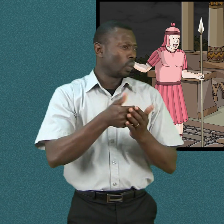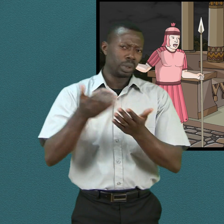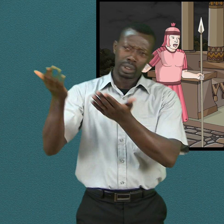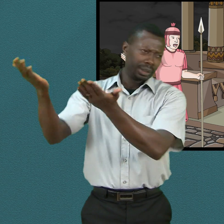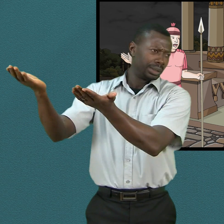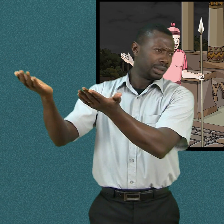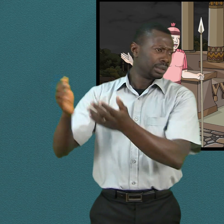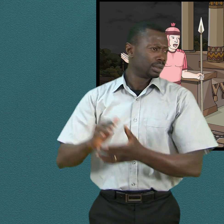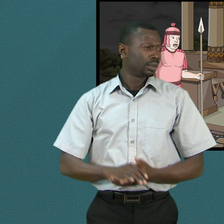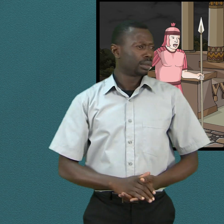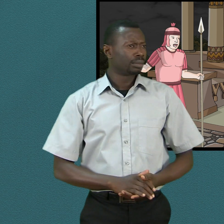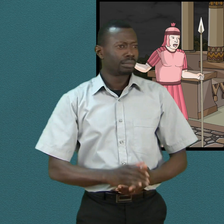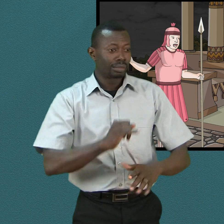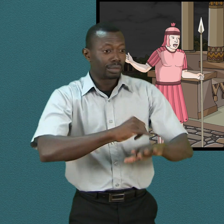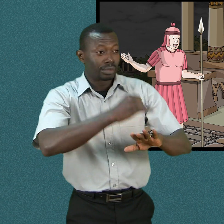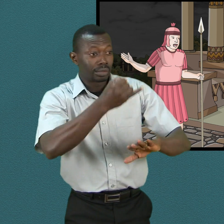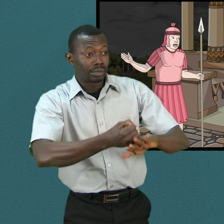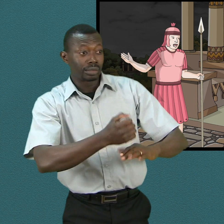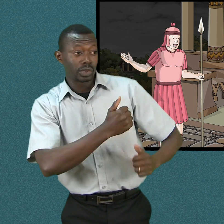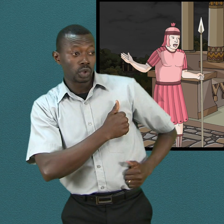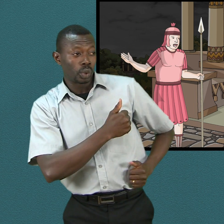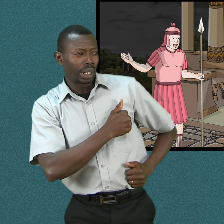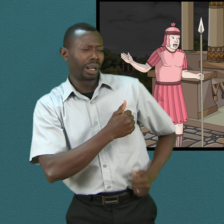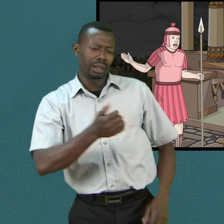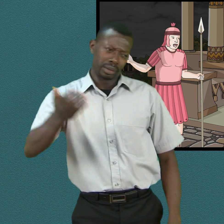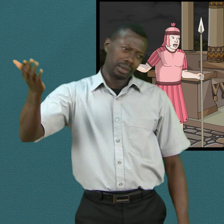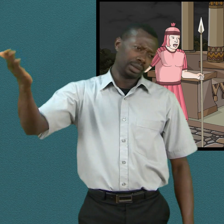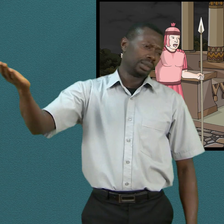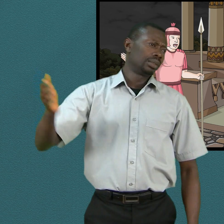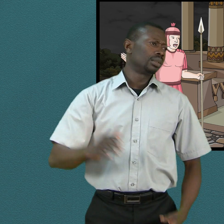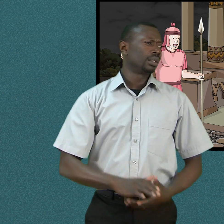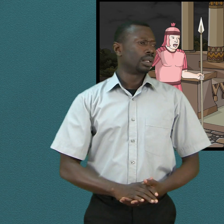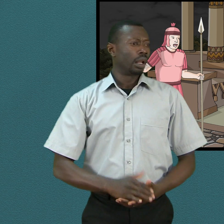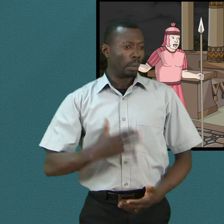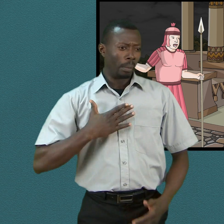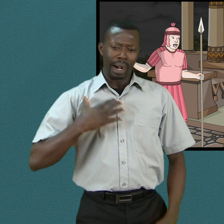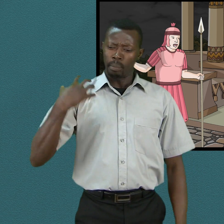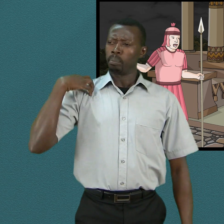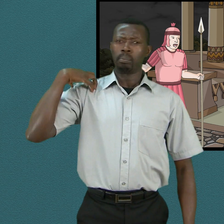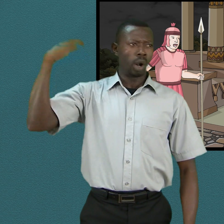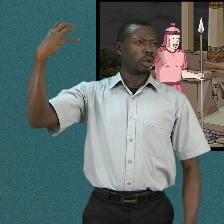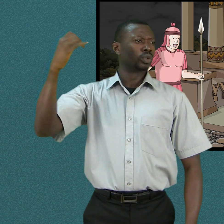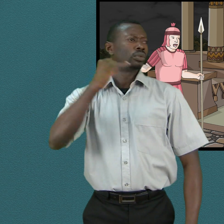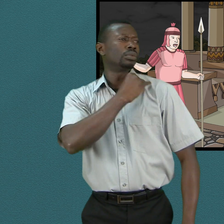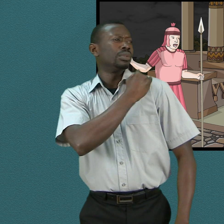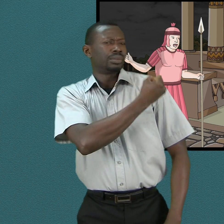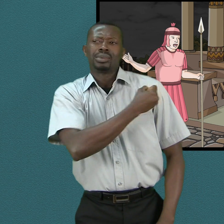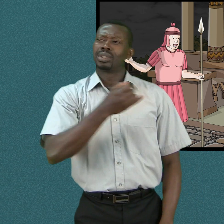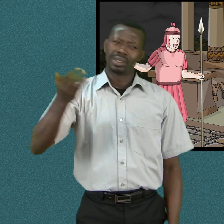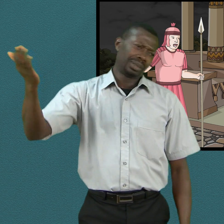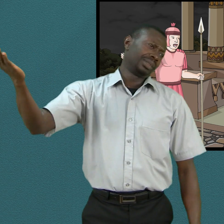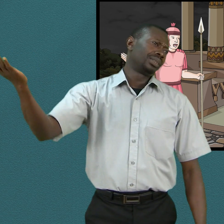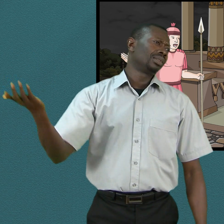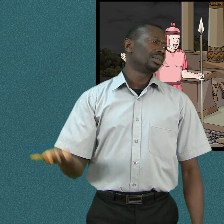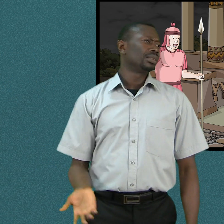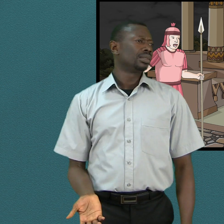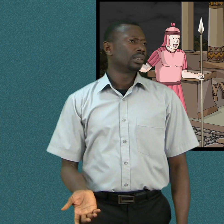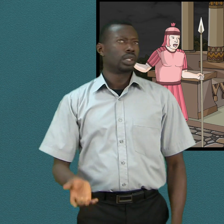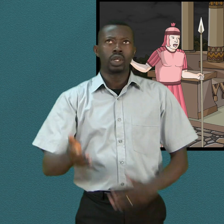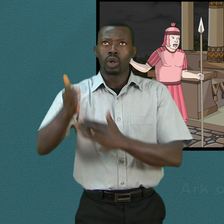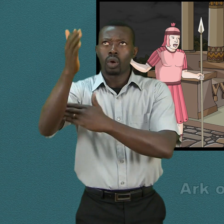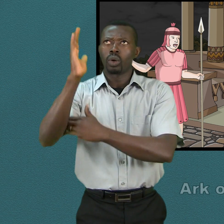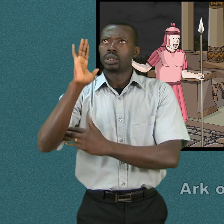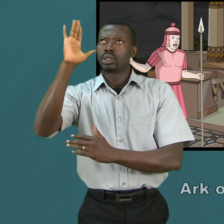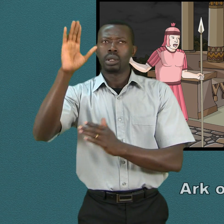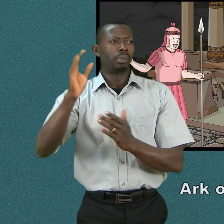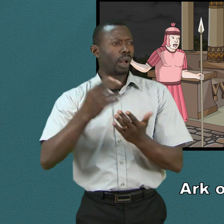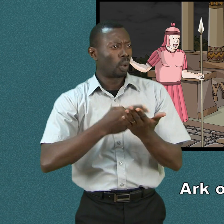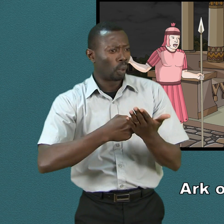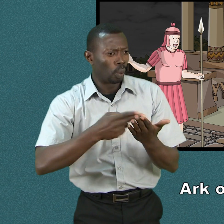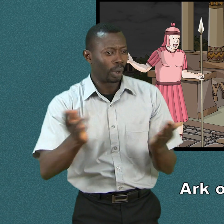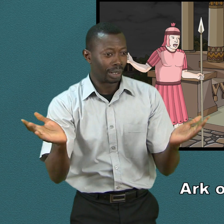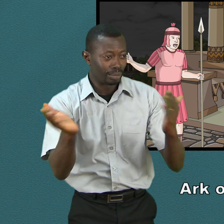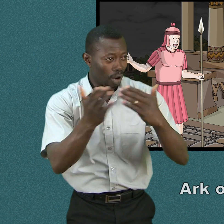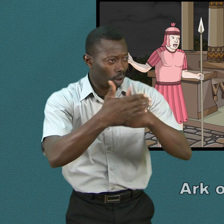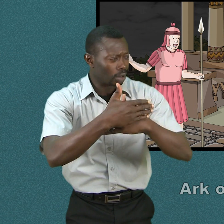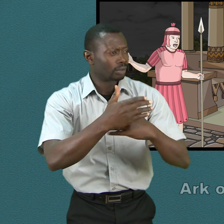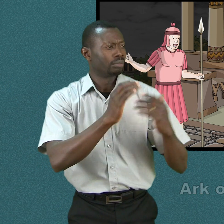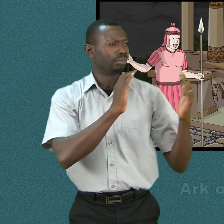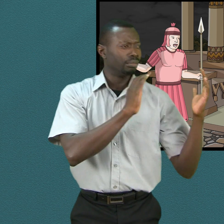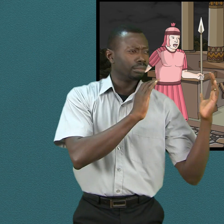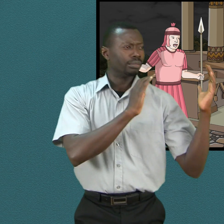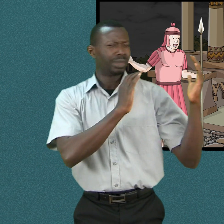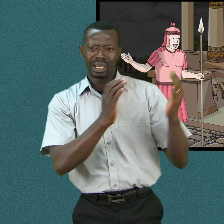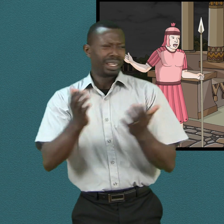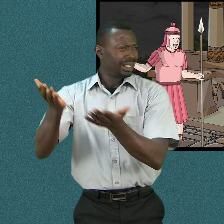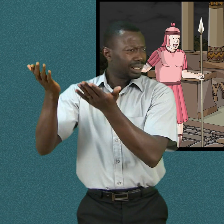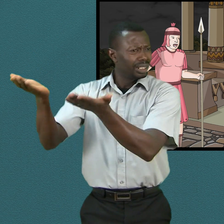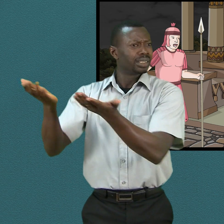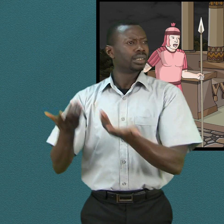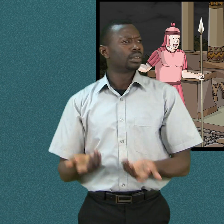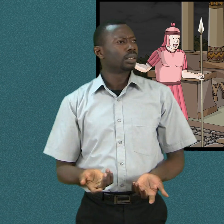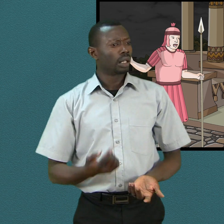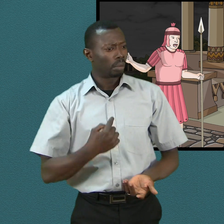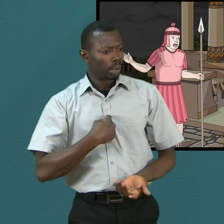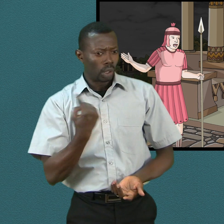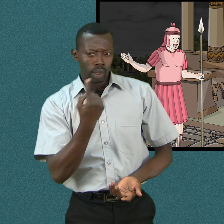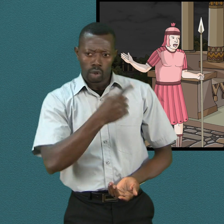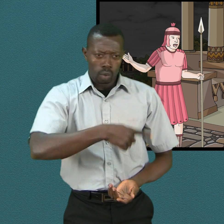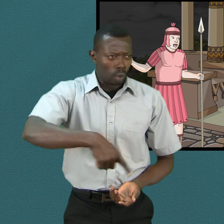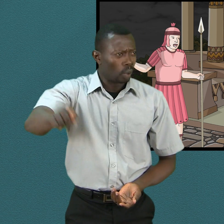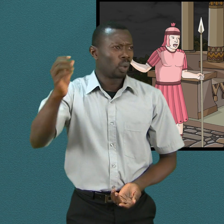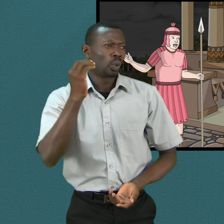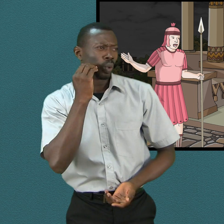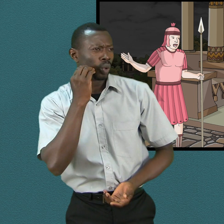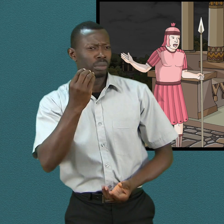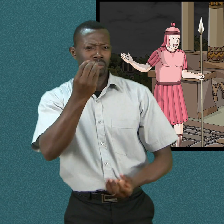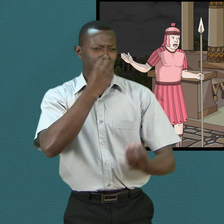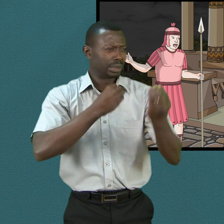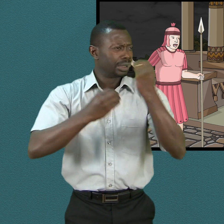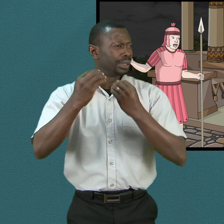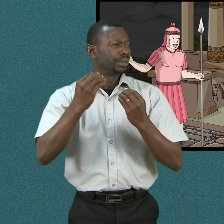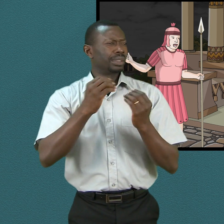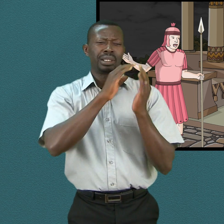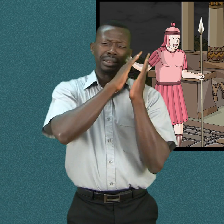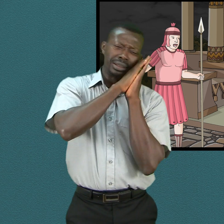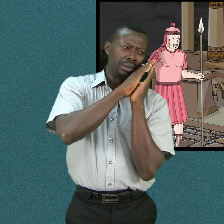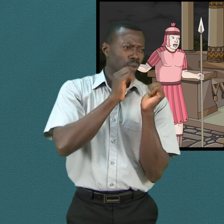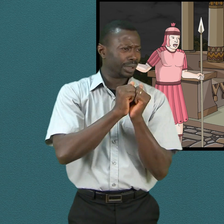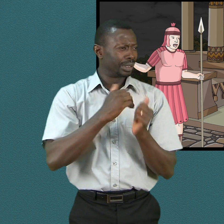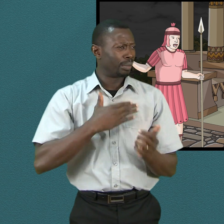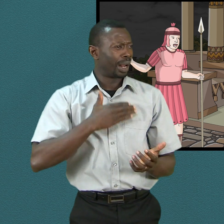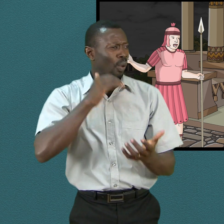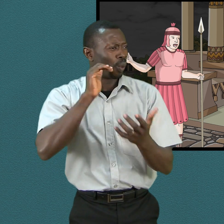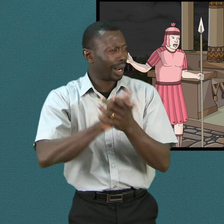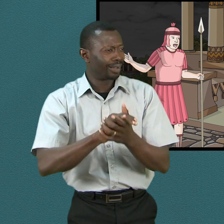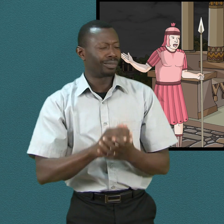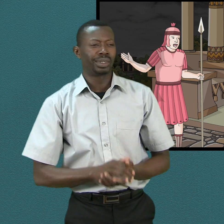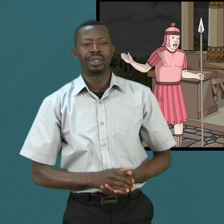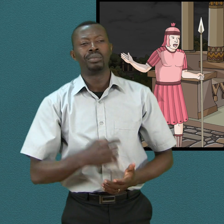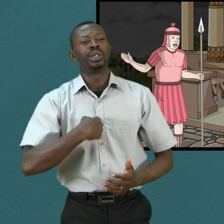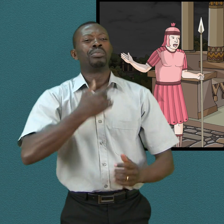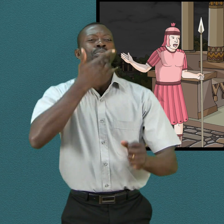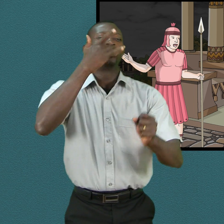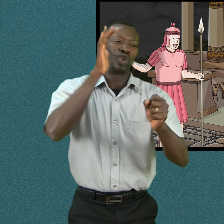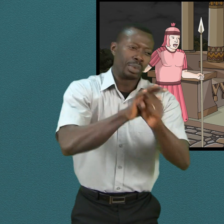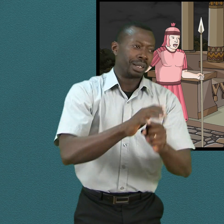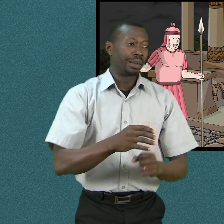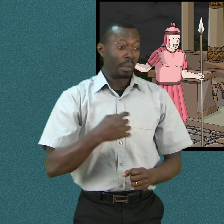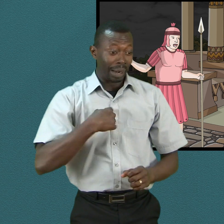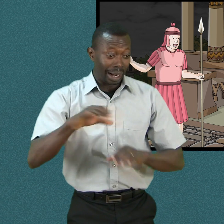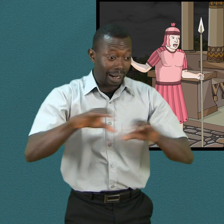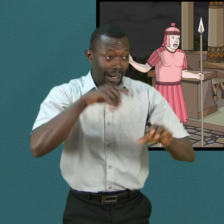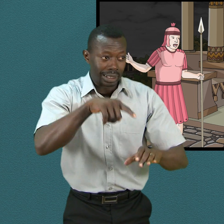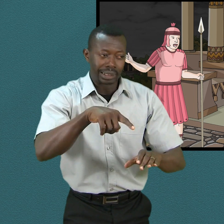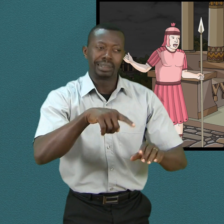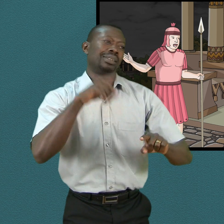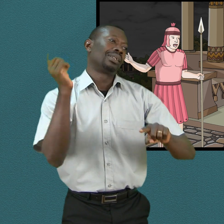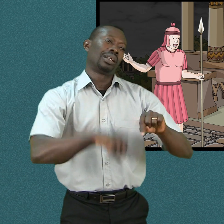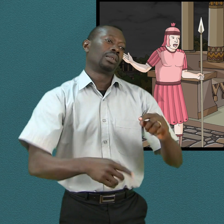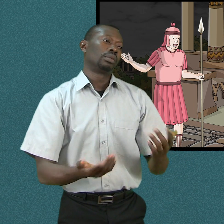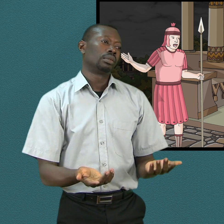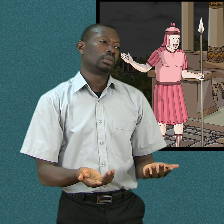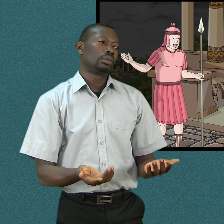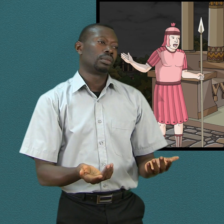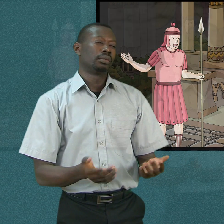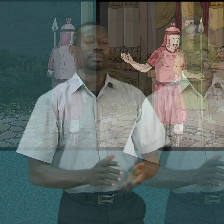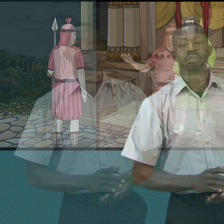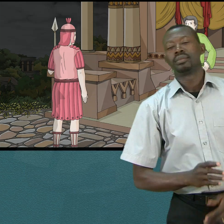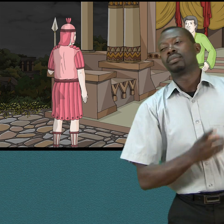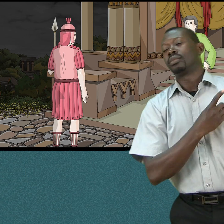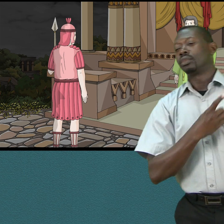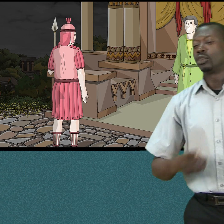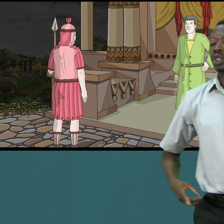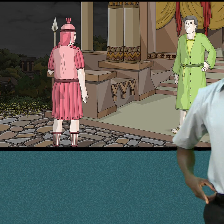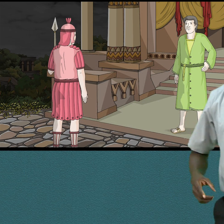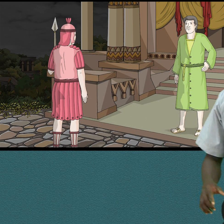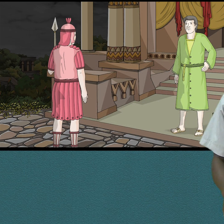How can I go to my house to eat and drink and sleep with my wife? As surely as you live, and as your soul lives, I will not do such a thing!”